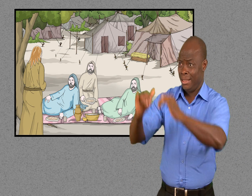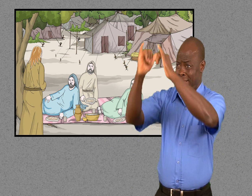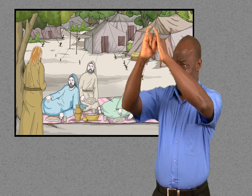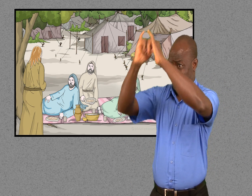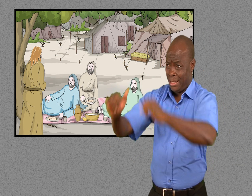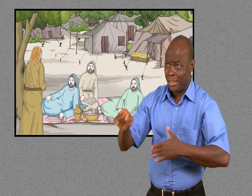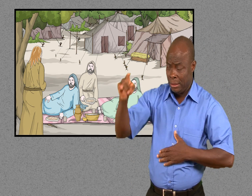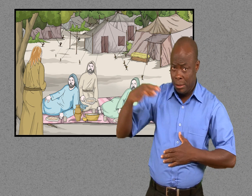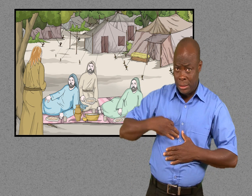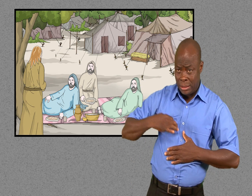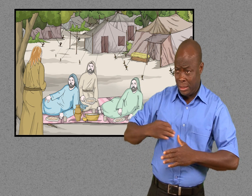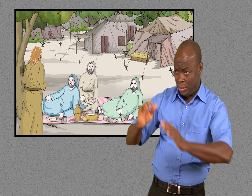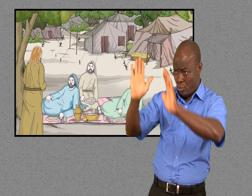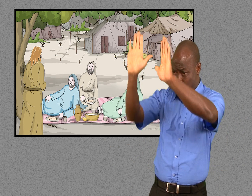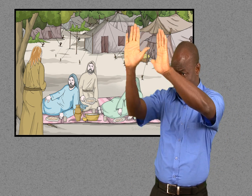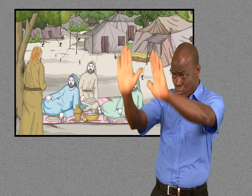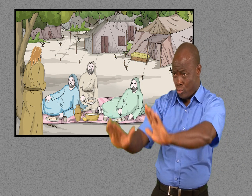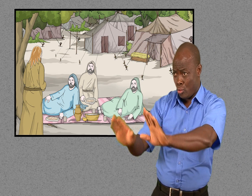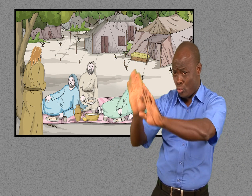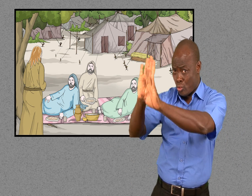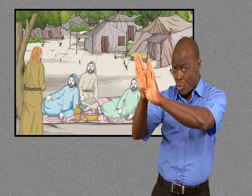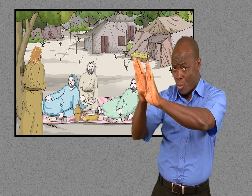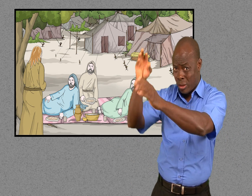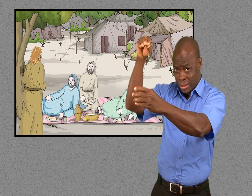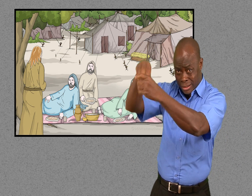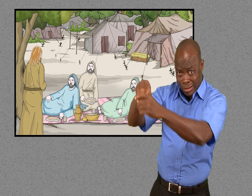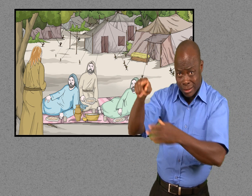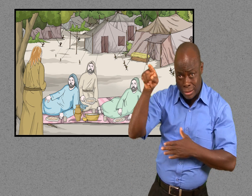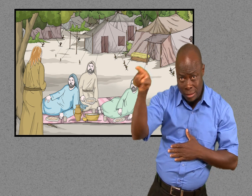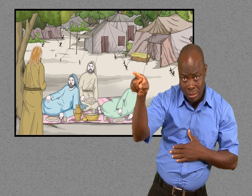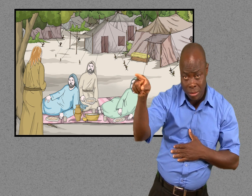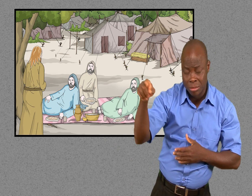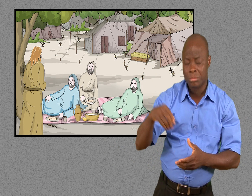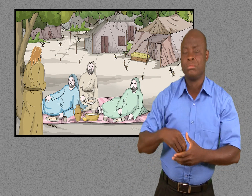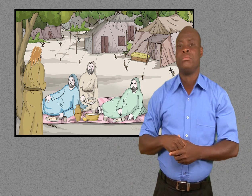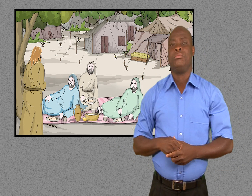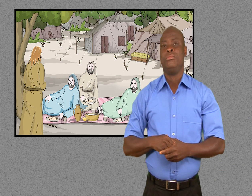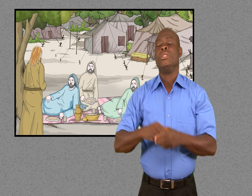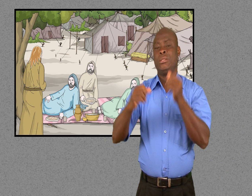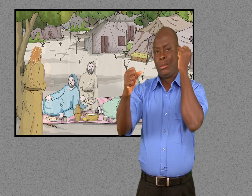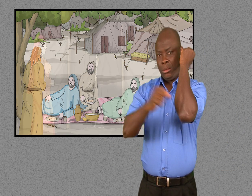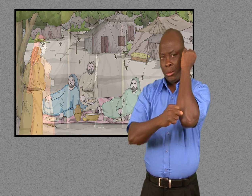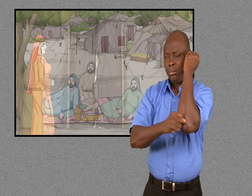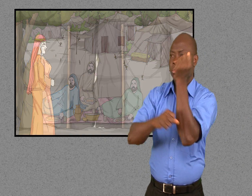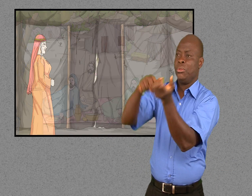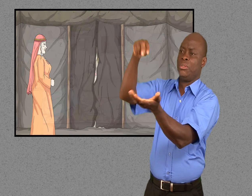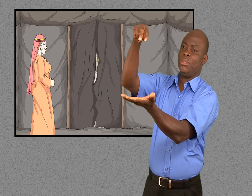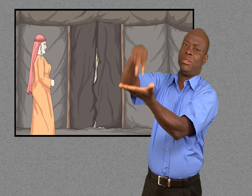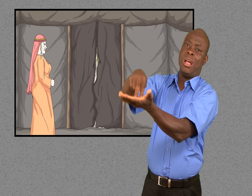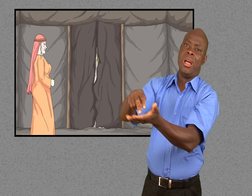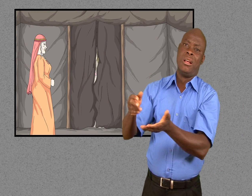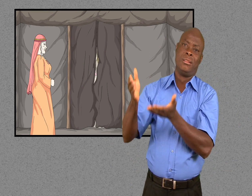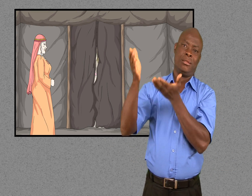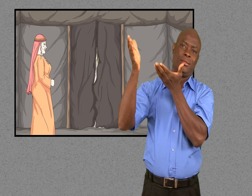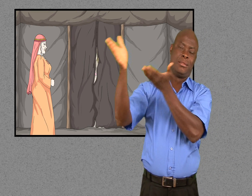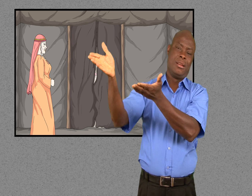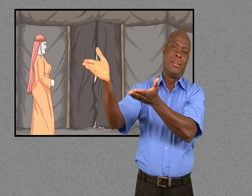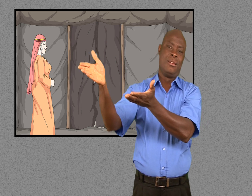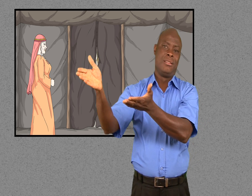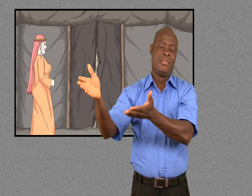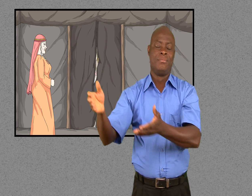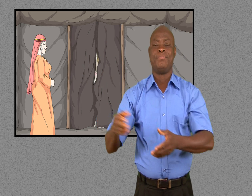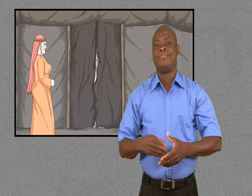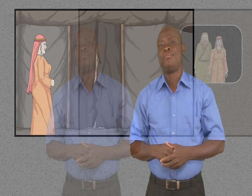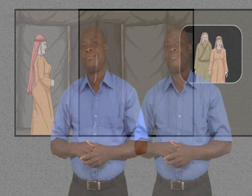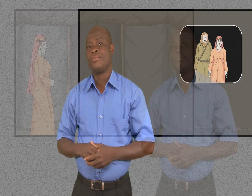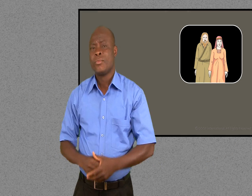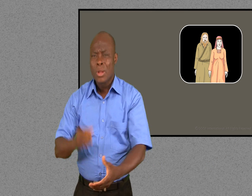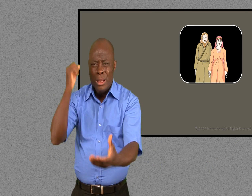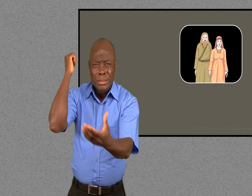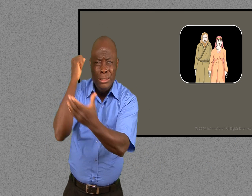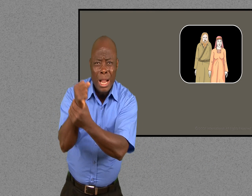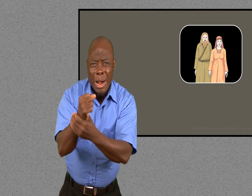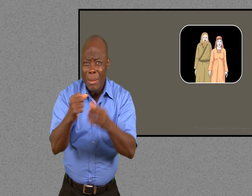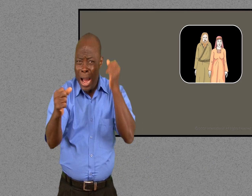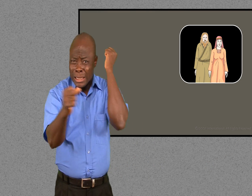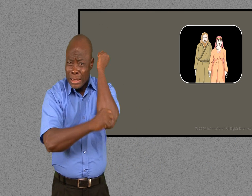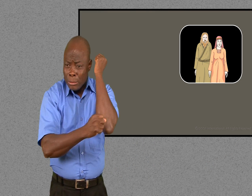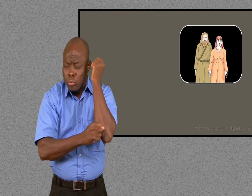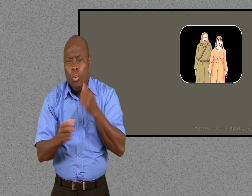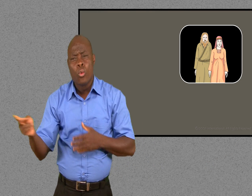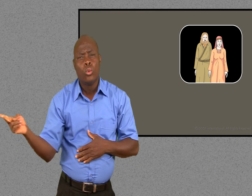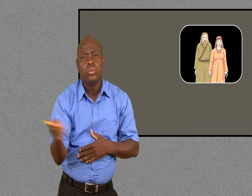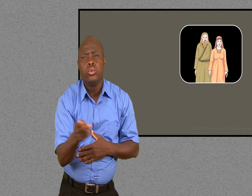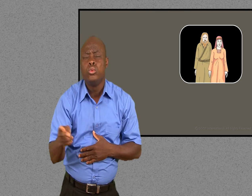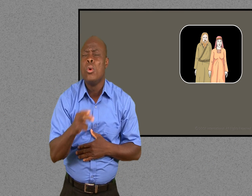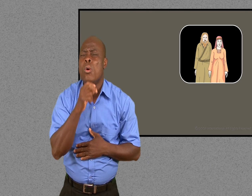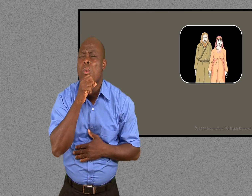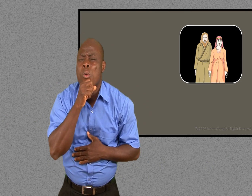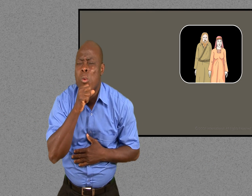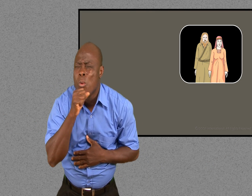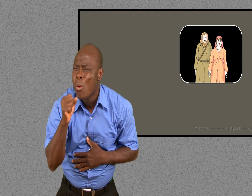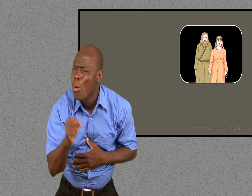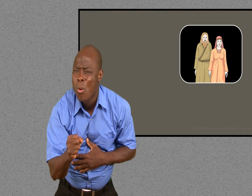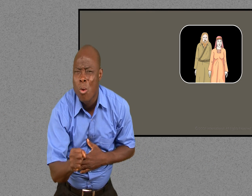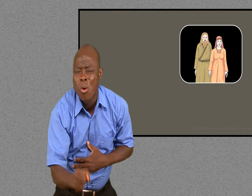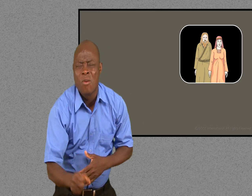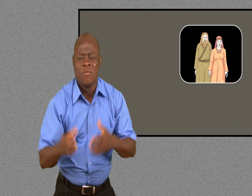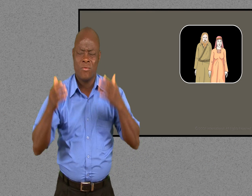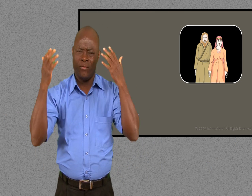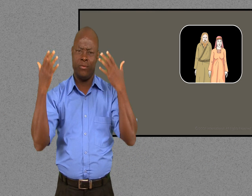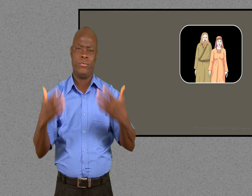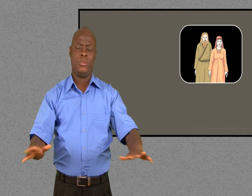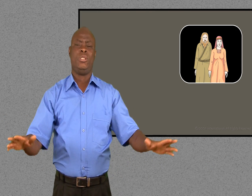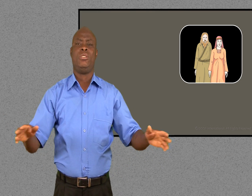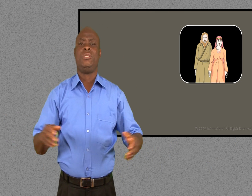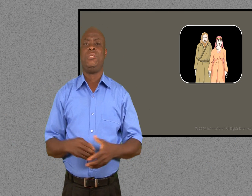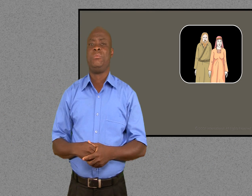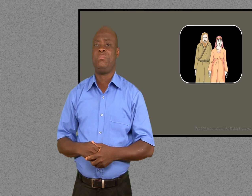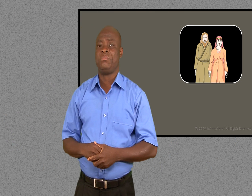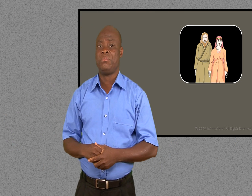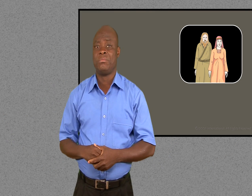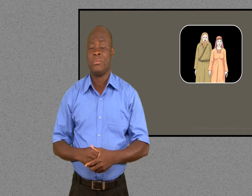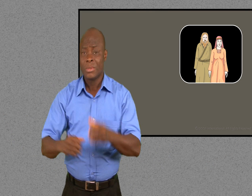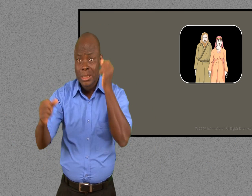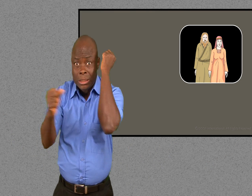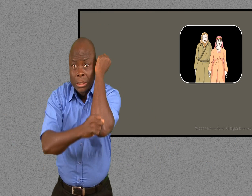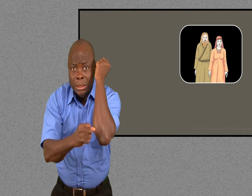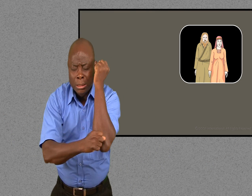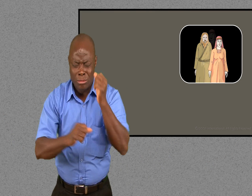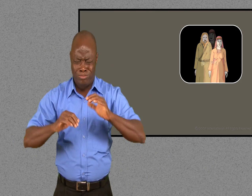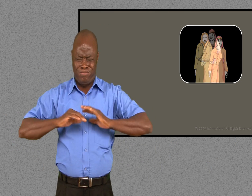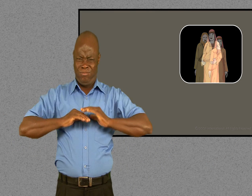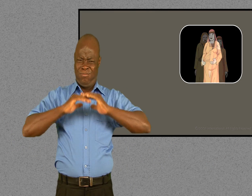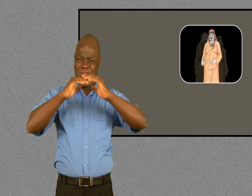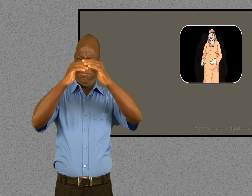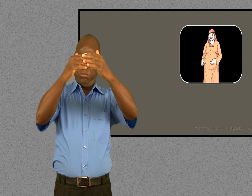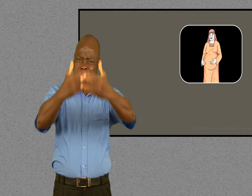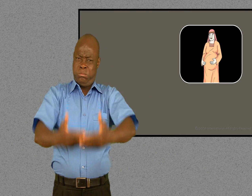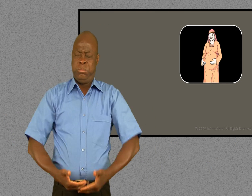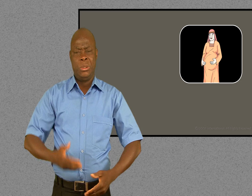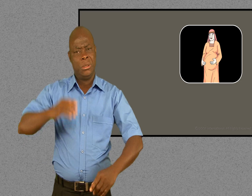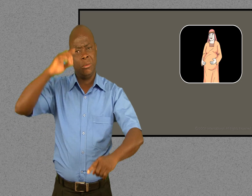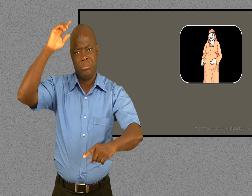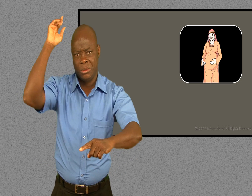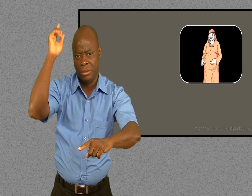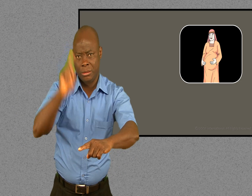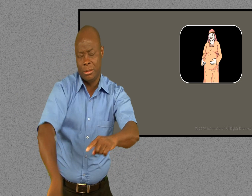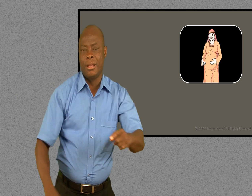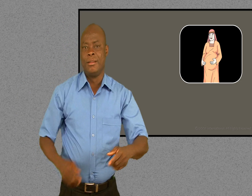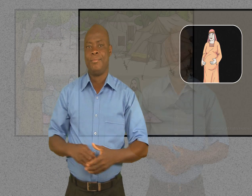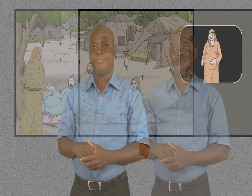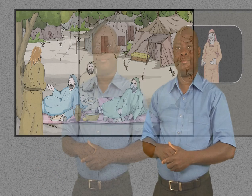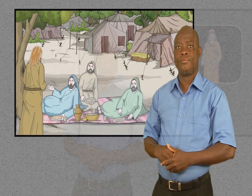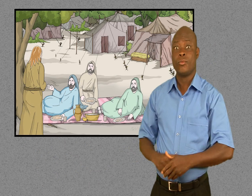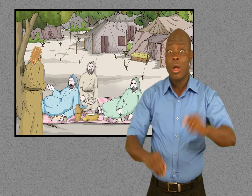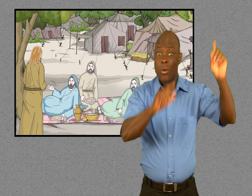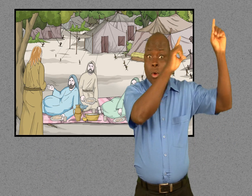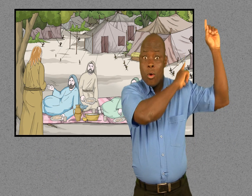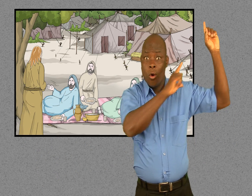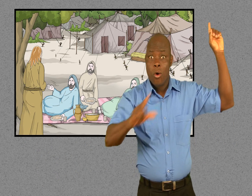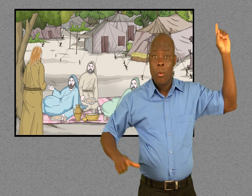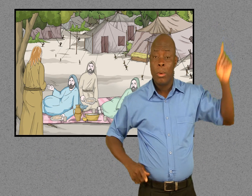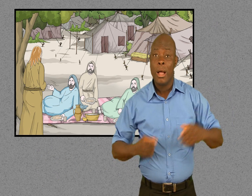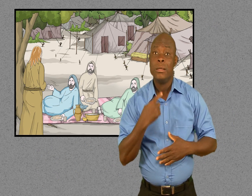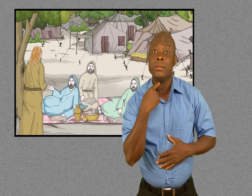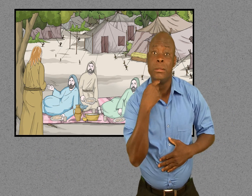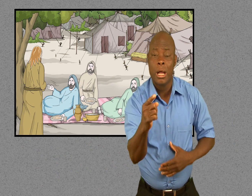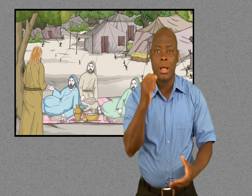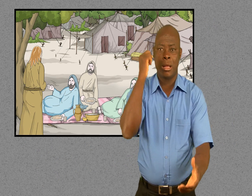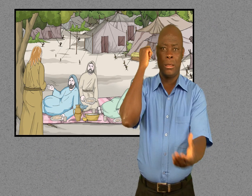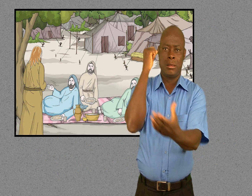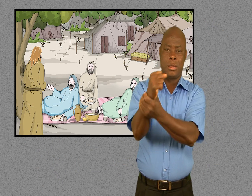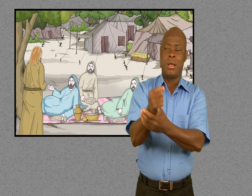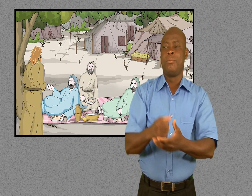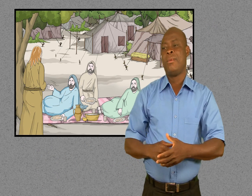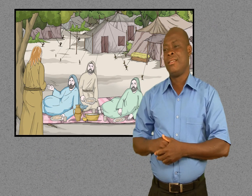“Where is your wife Sarah?” they asked. “There, in the tent,” he replied.